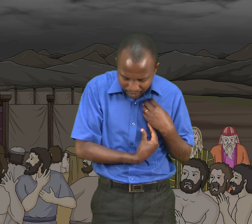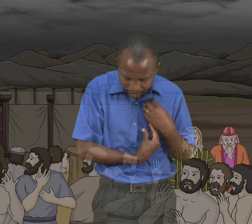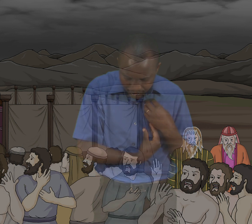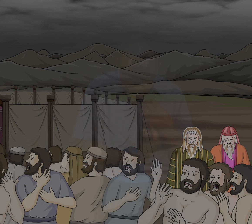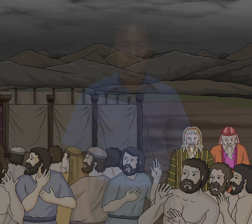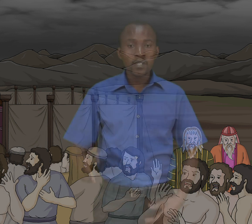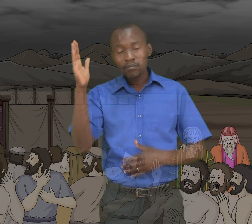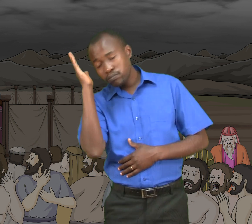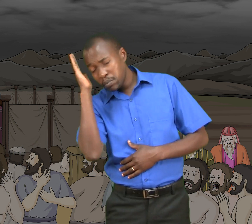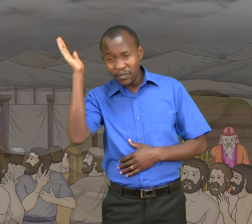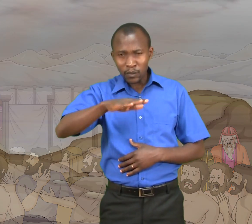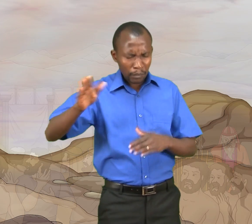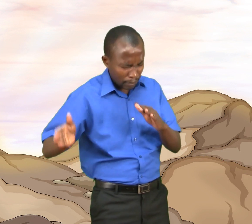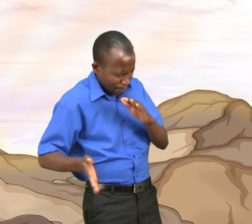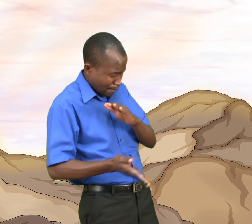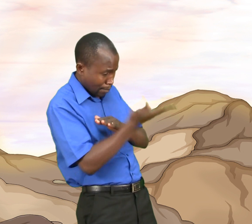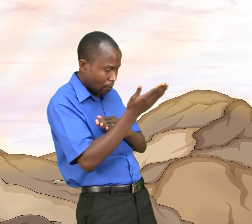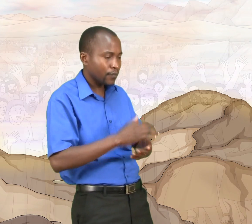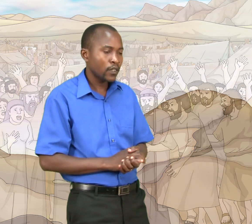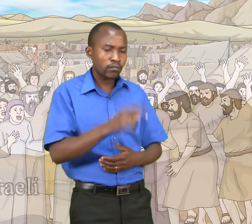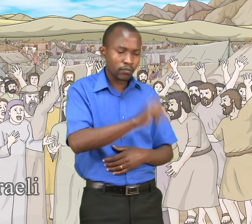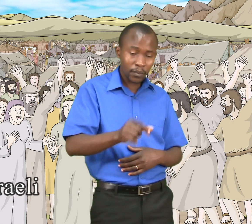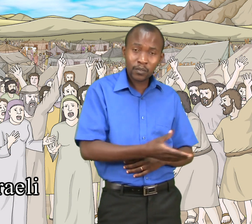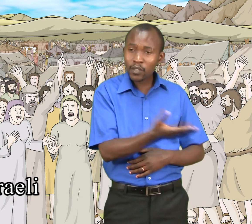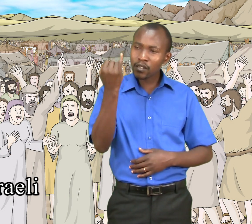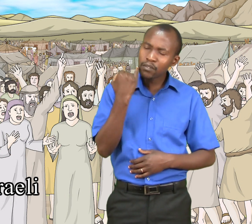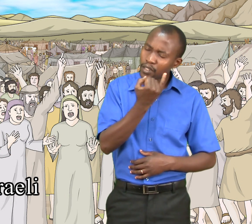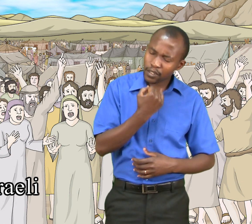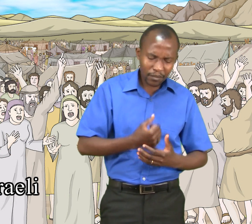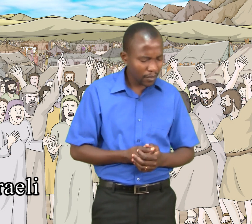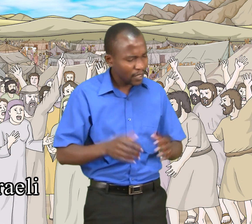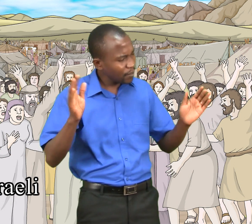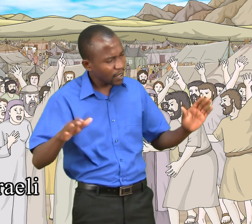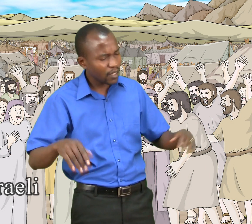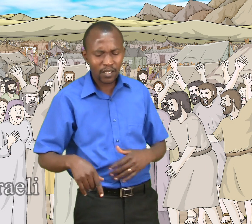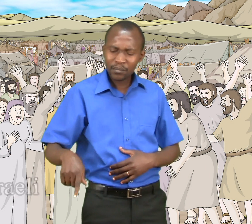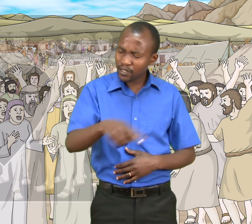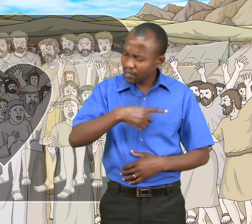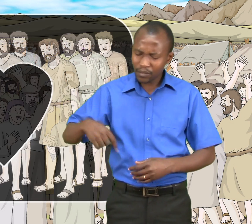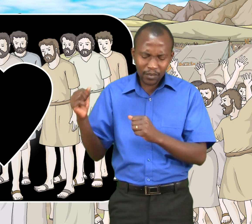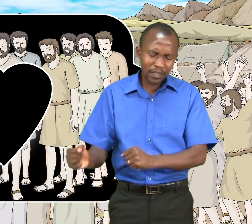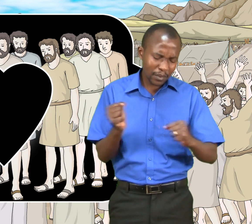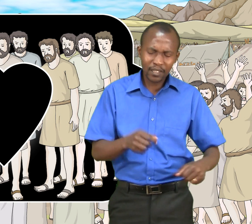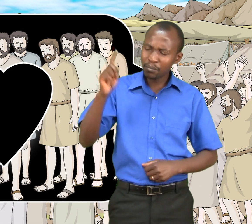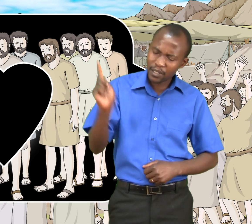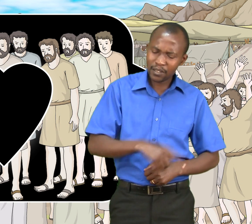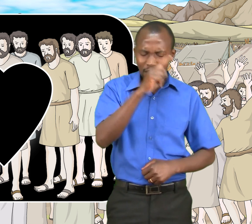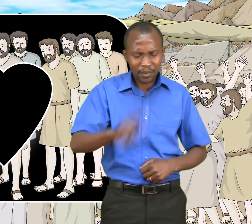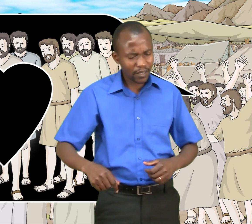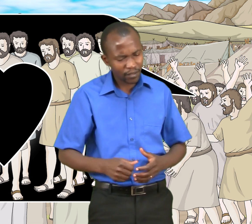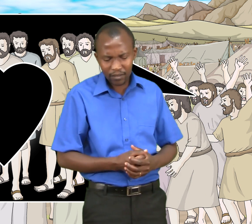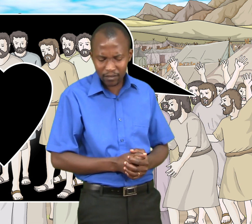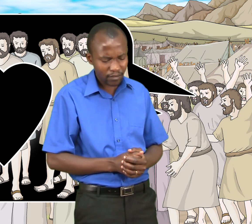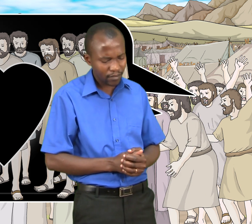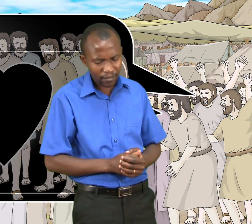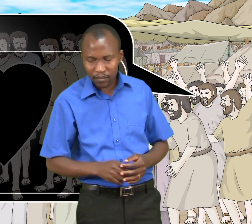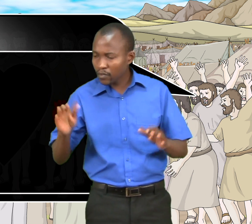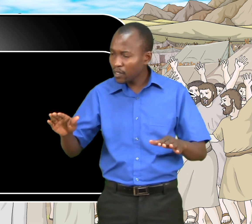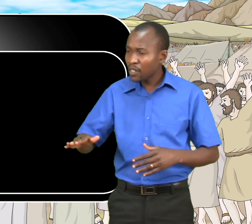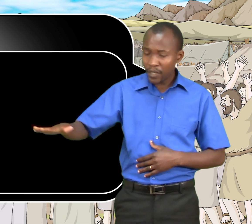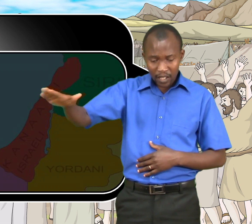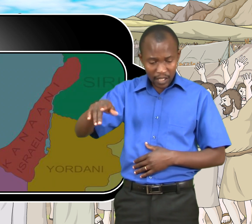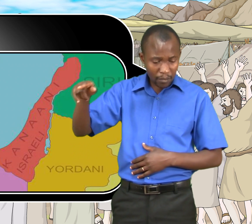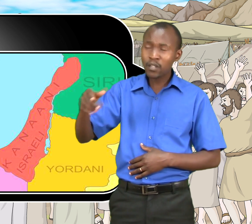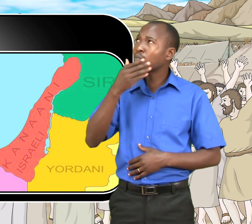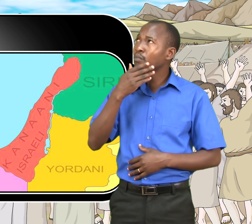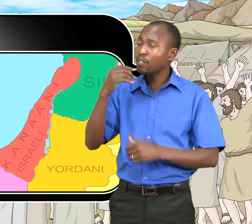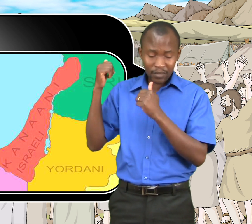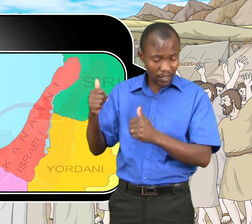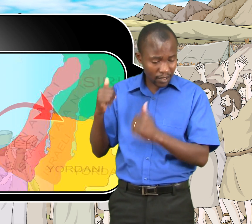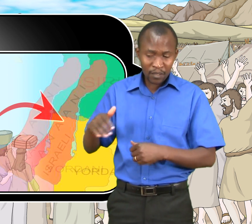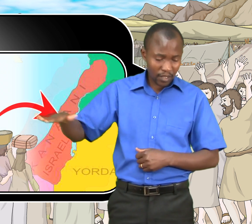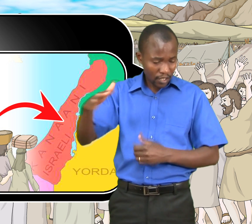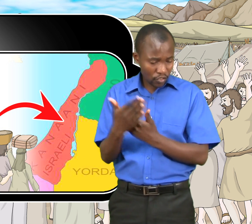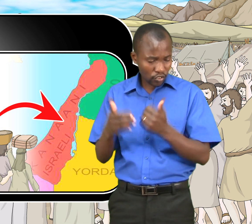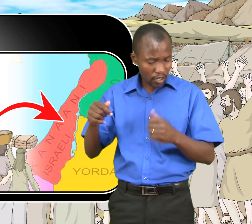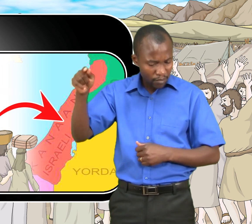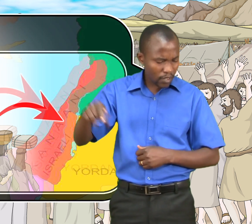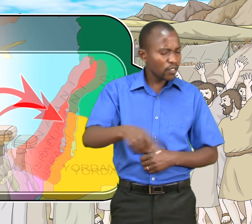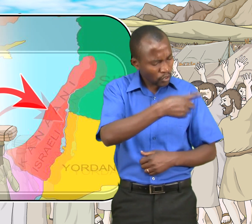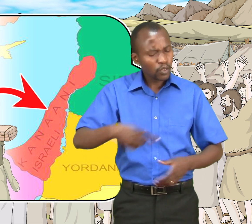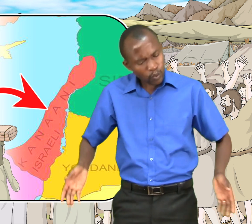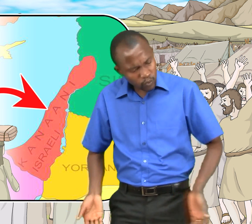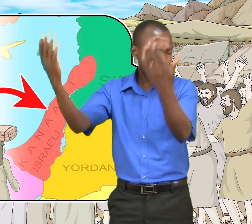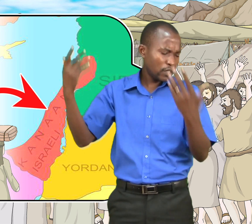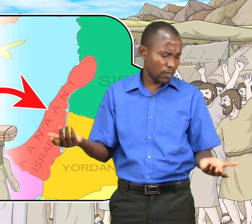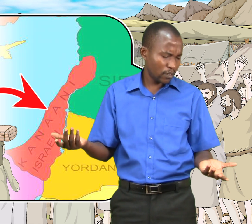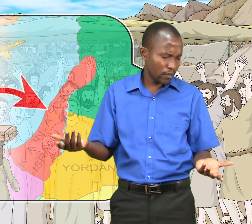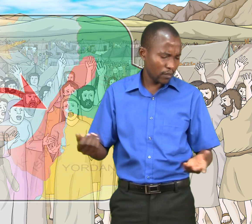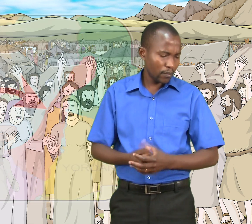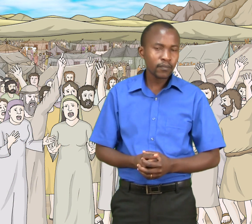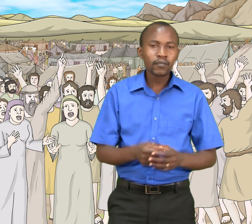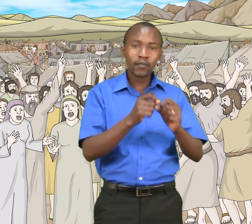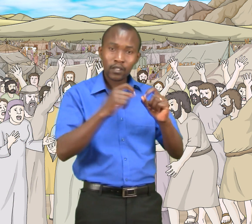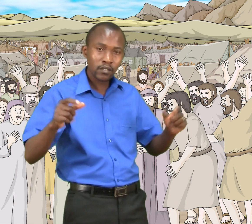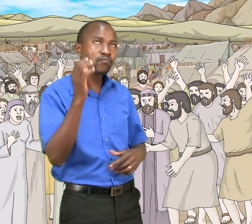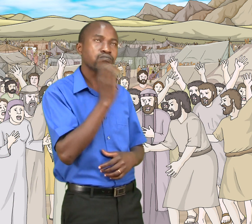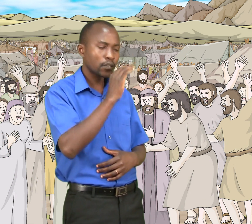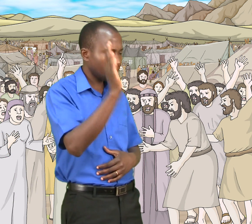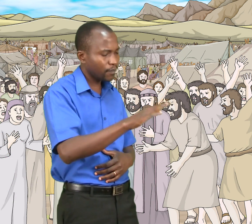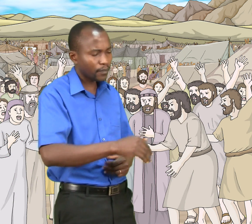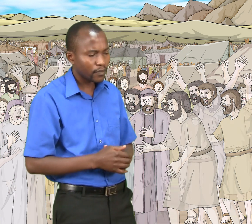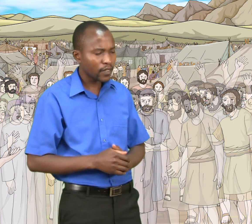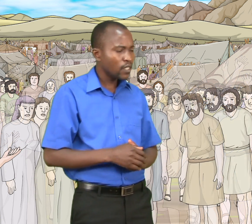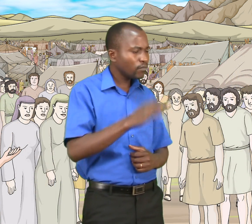Early the next morning they got up and went up toward the ridge of the hill country. “We have indeed sinned,” they said, “but we will go to the place the LORD has promised.”